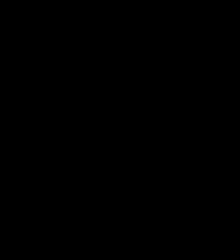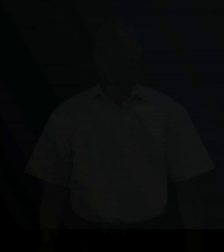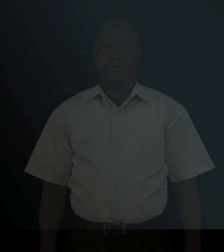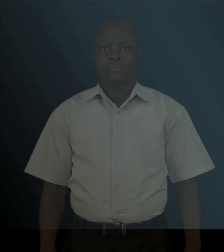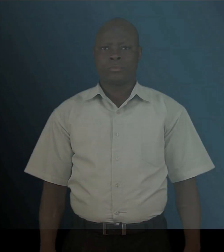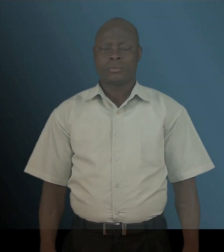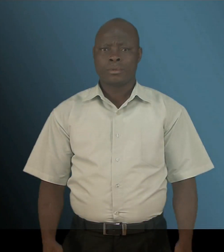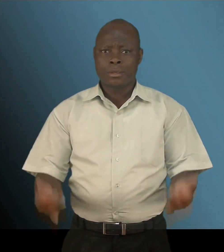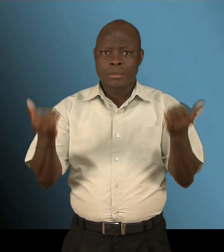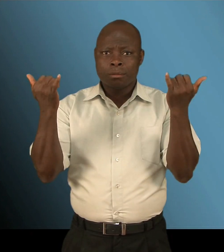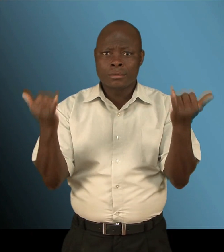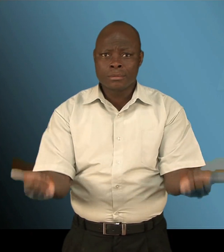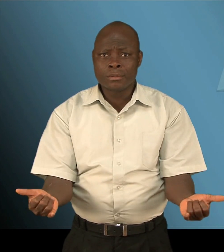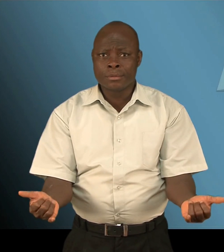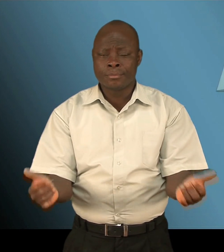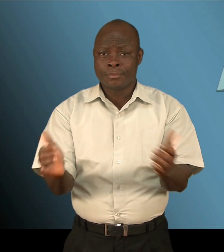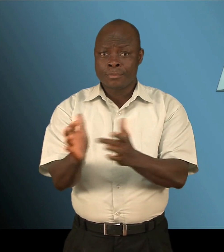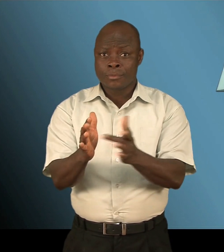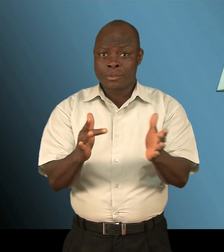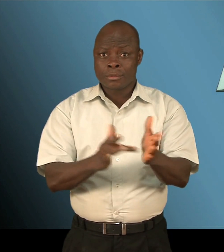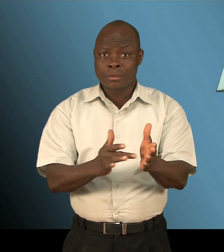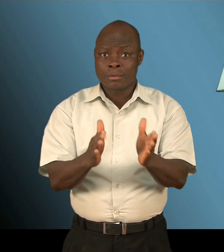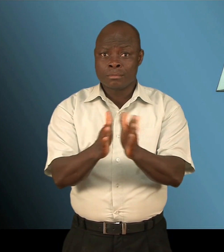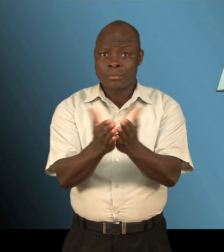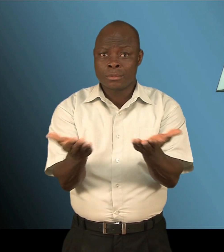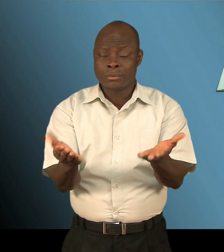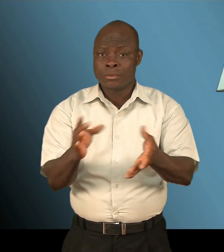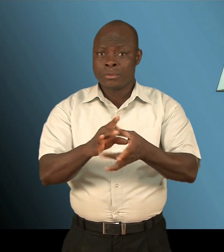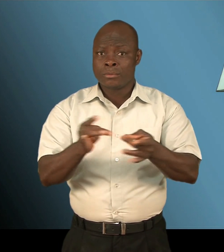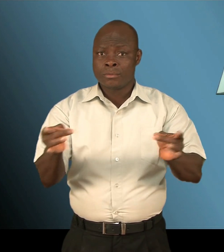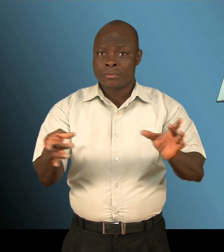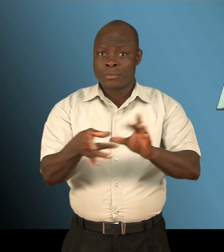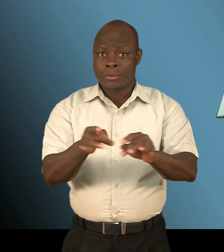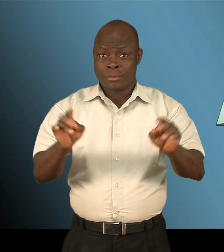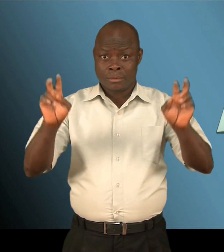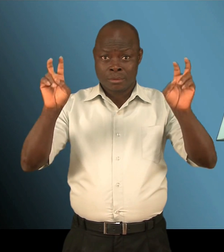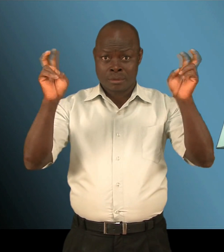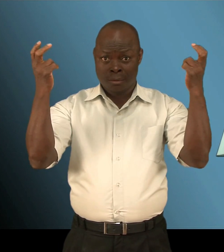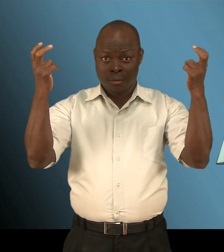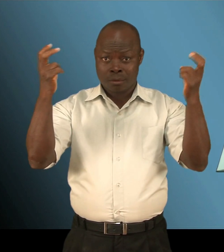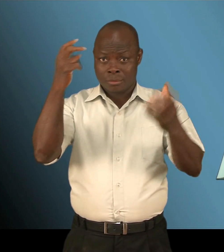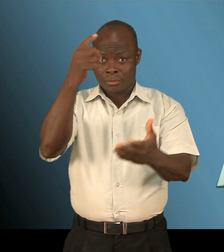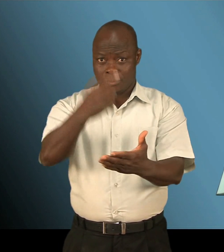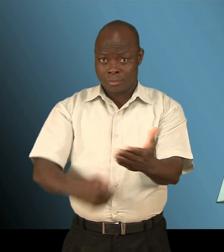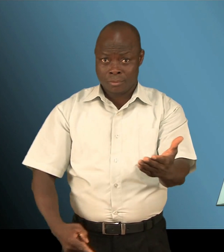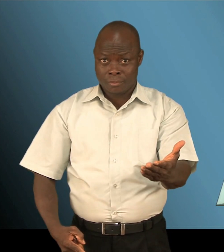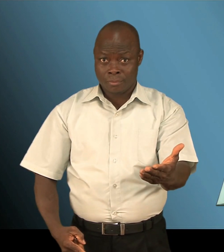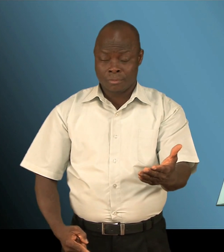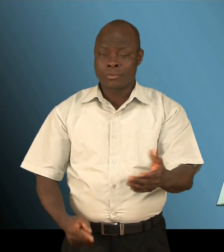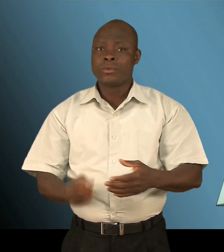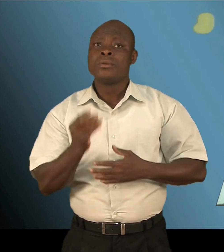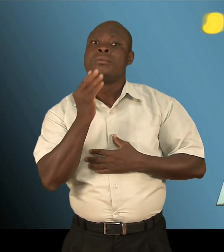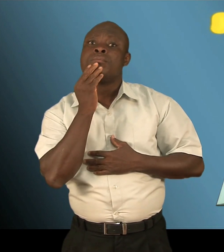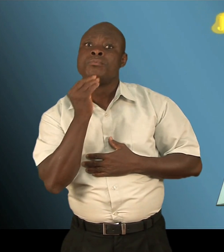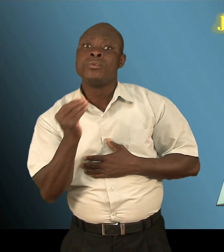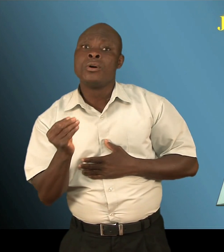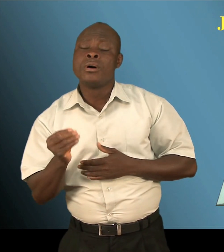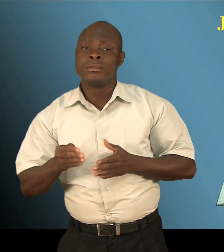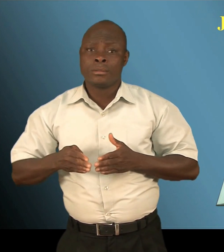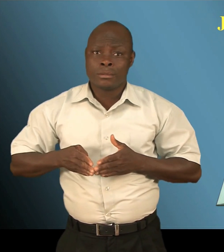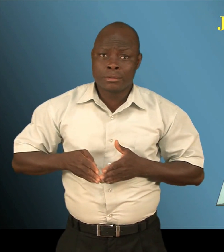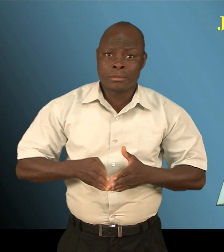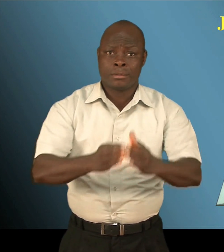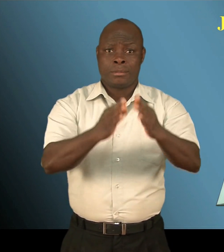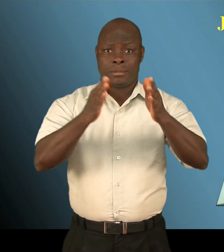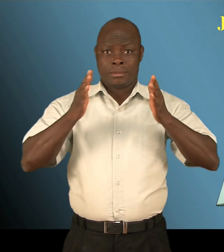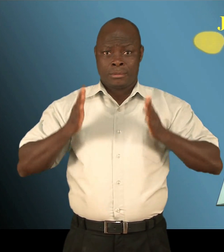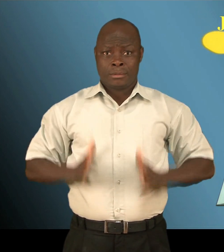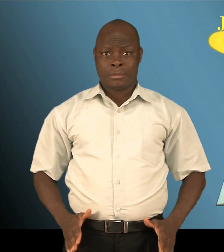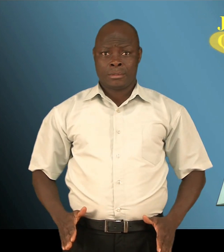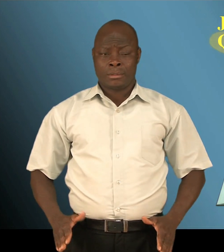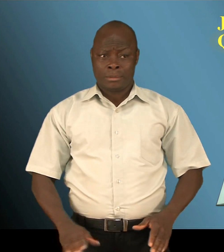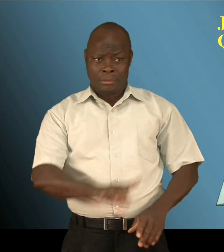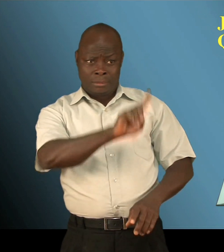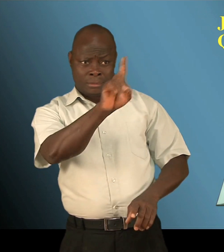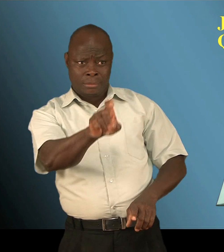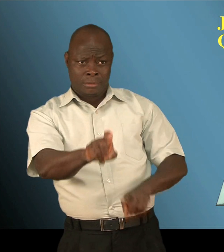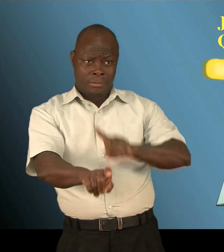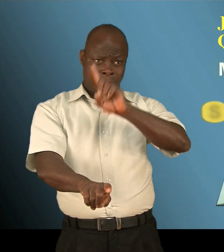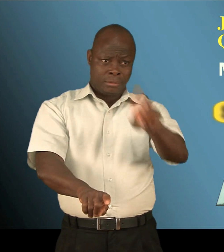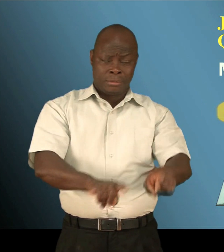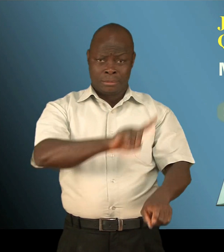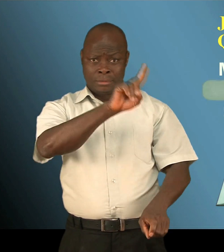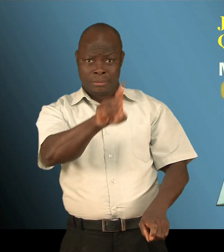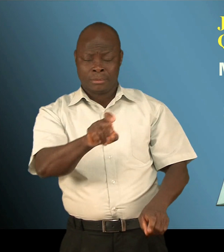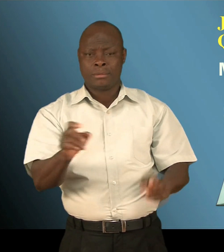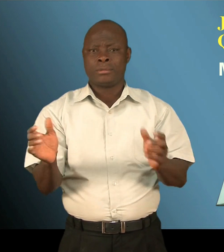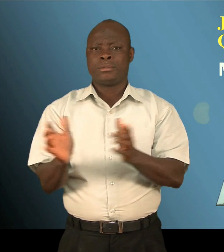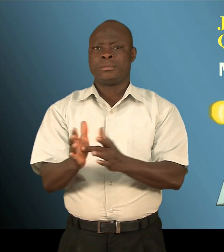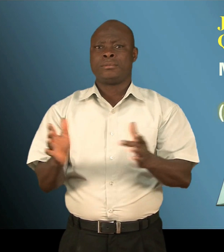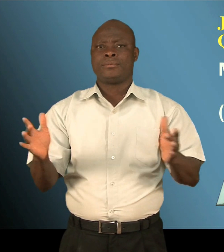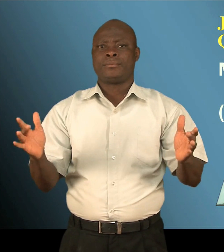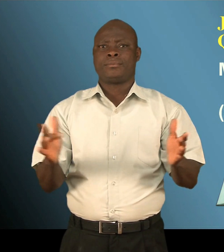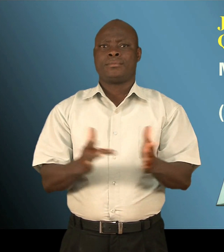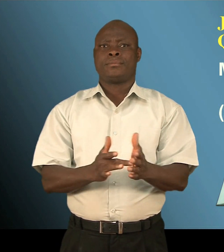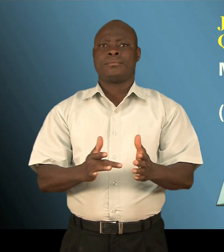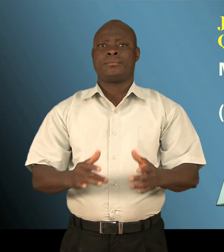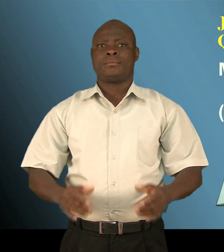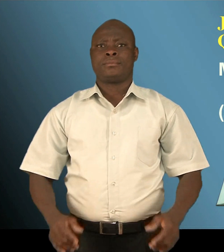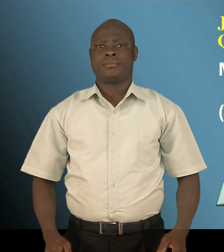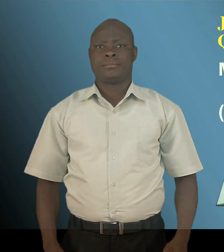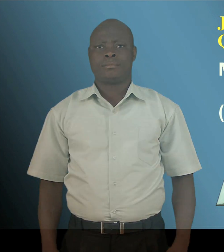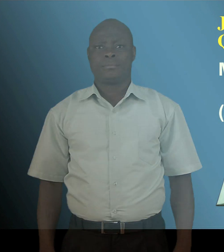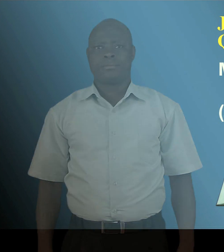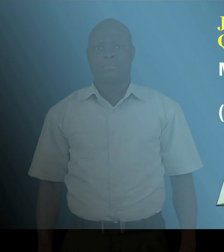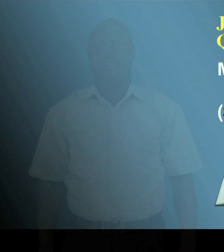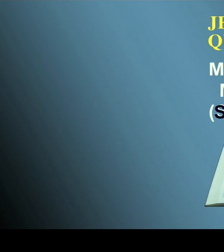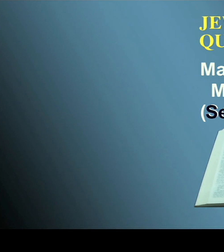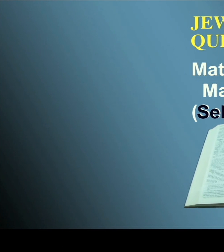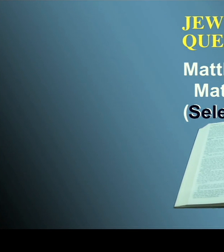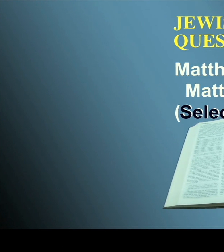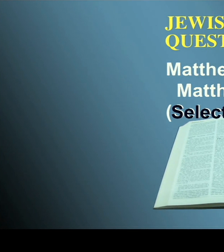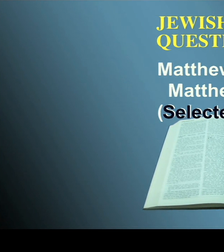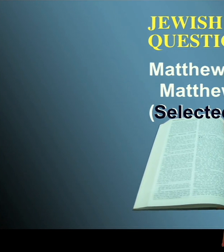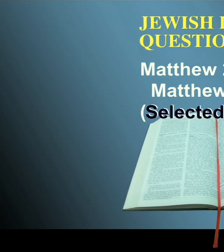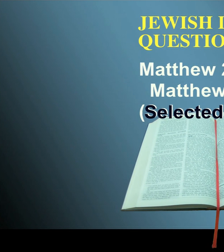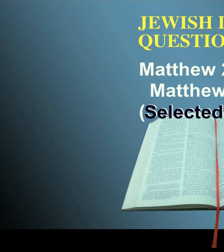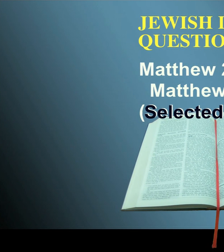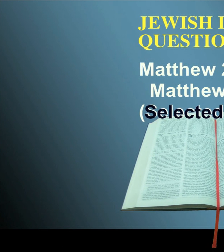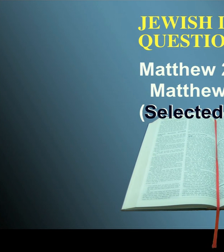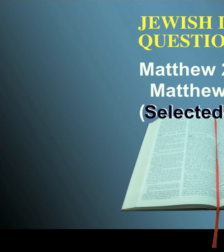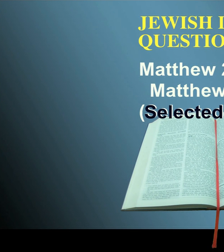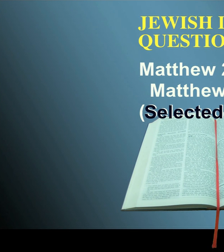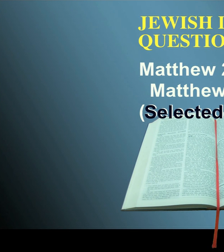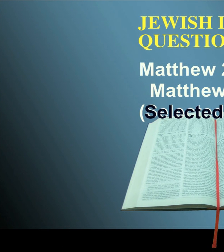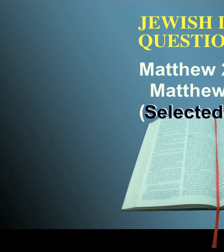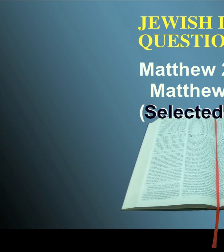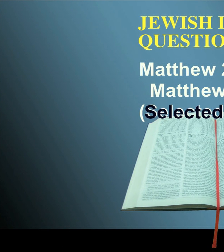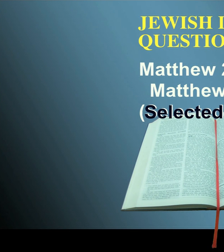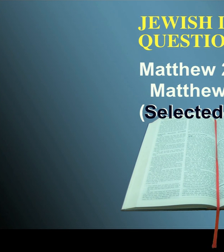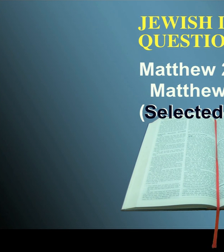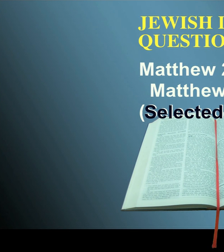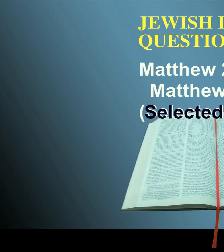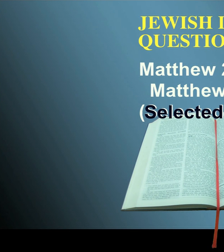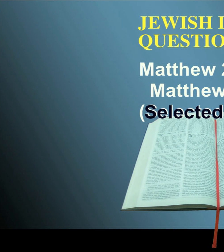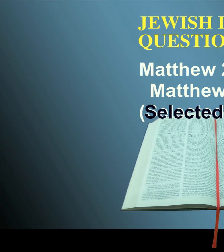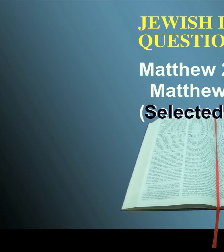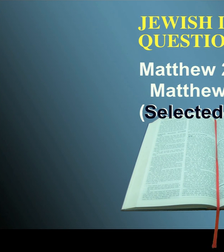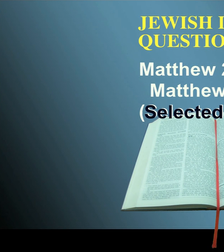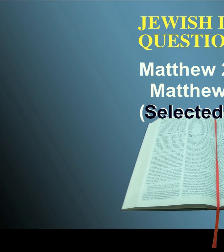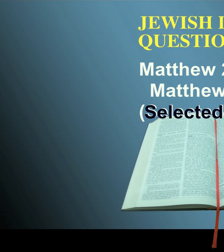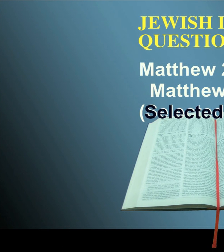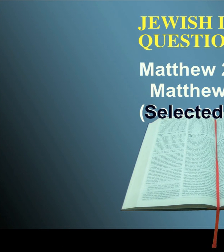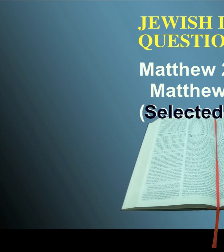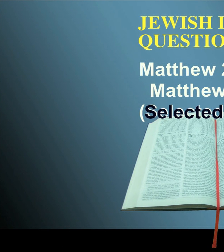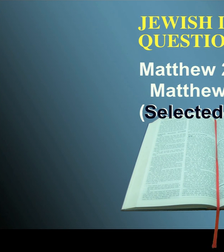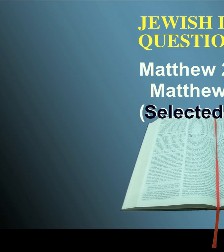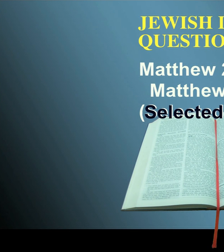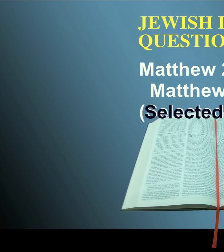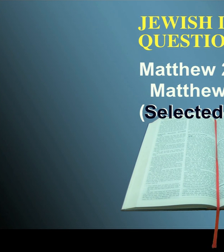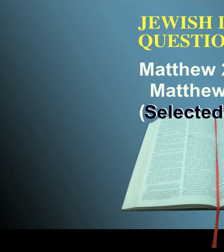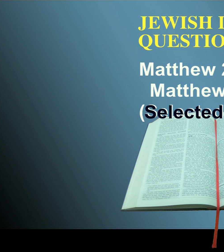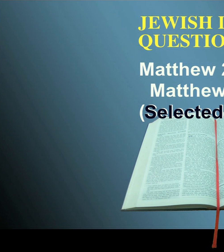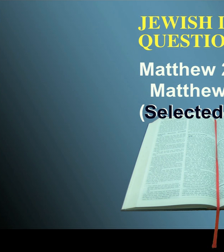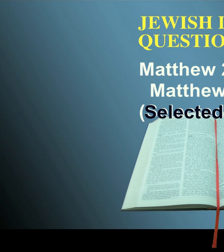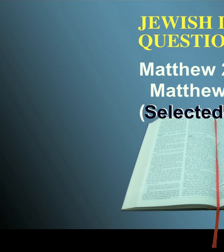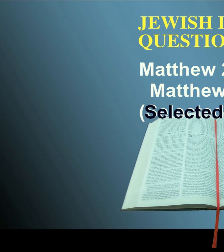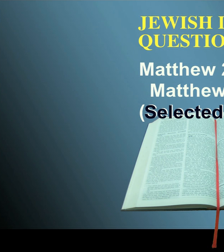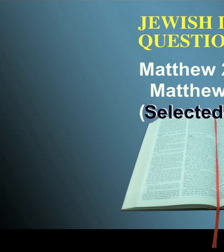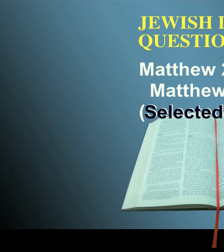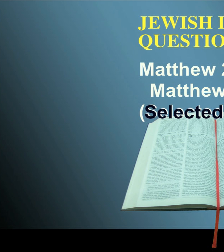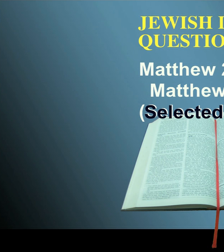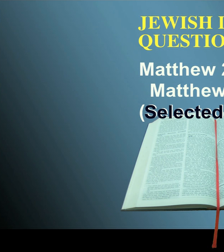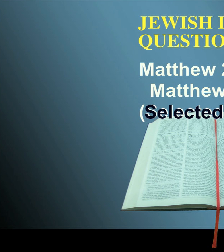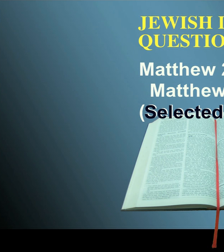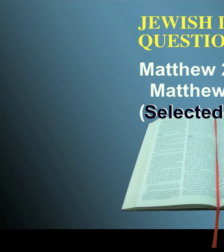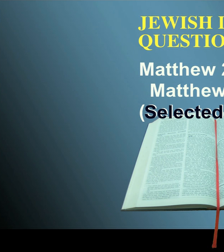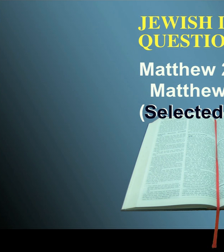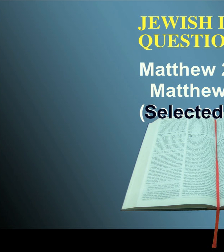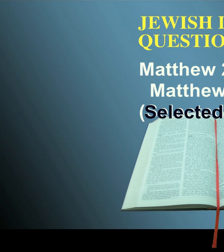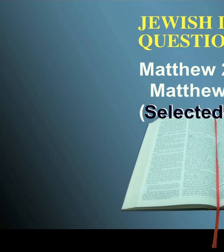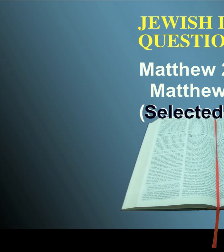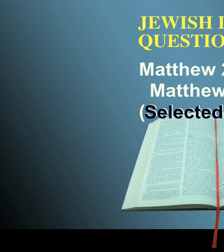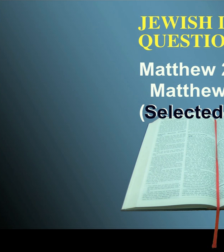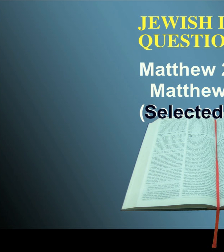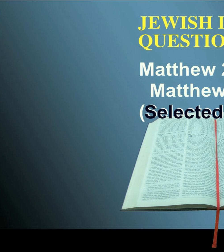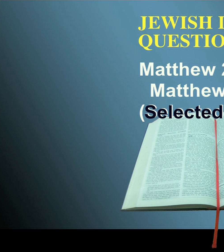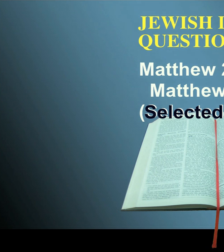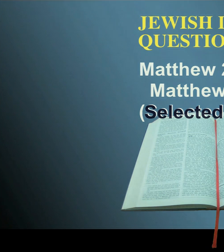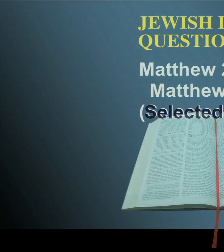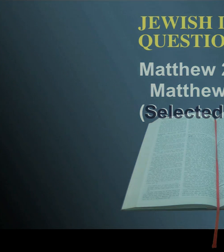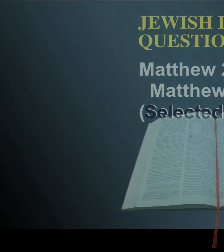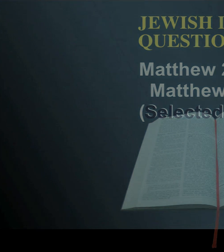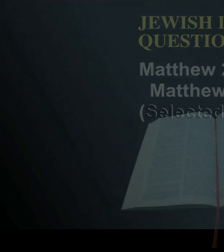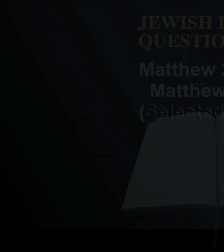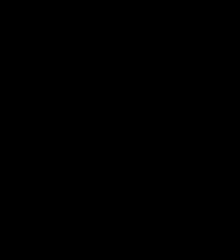Jewish leaders question Jesus